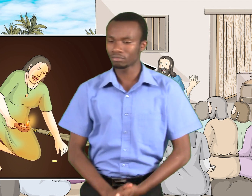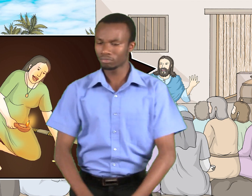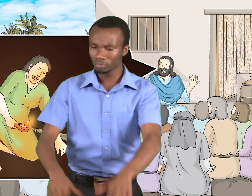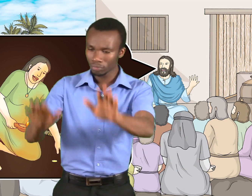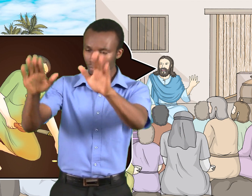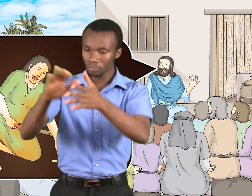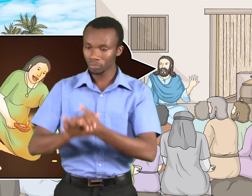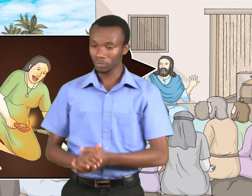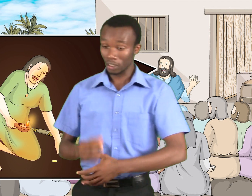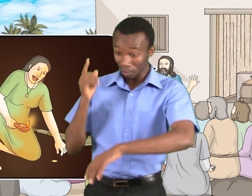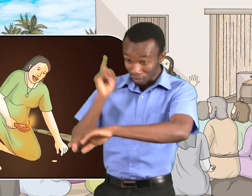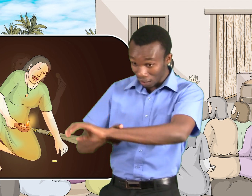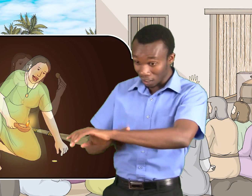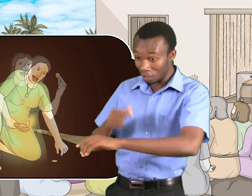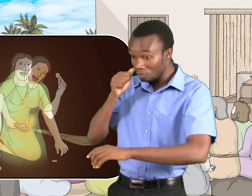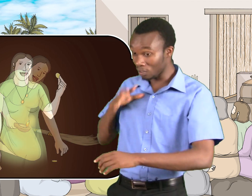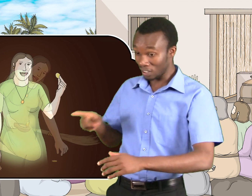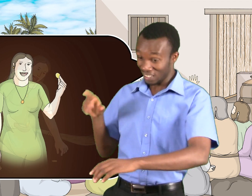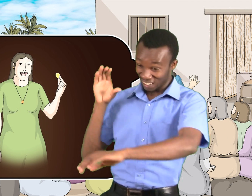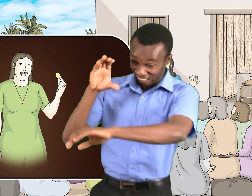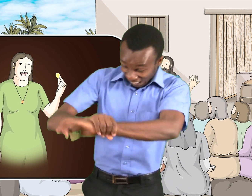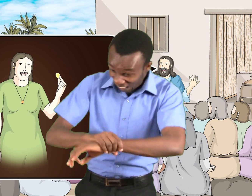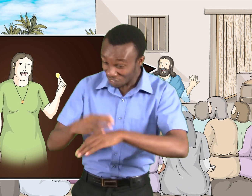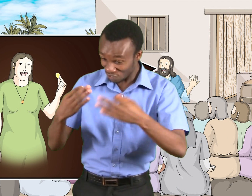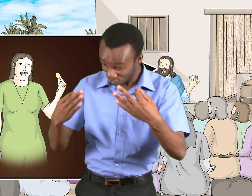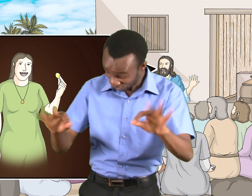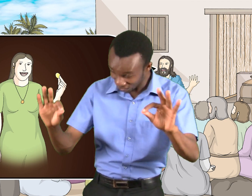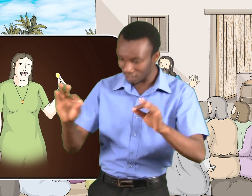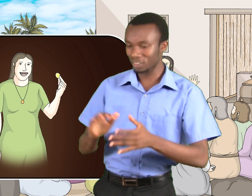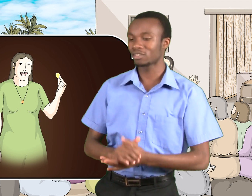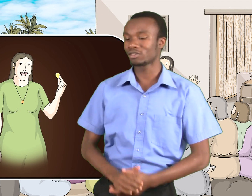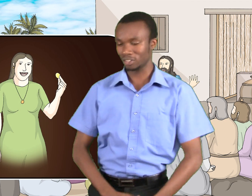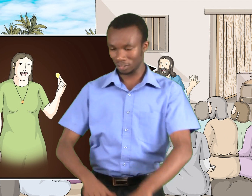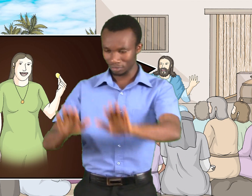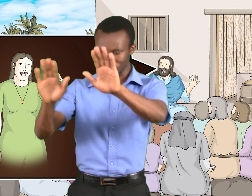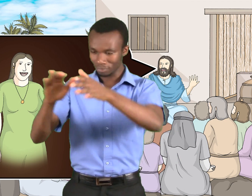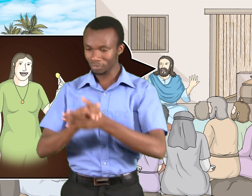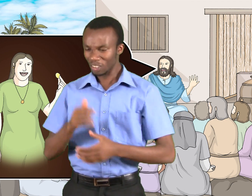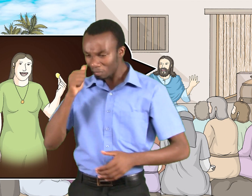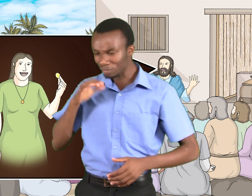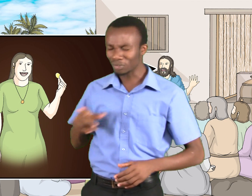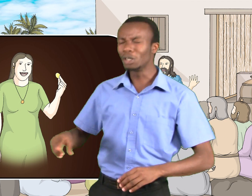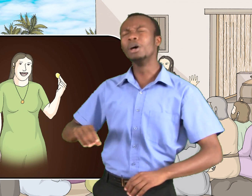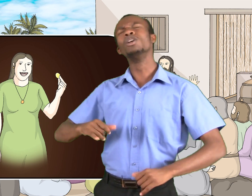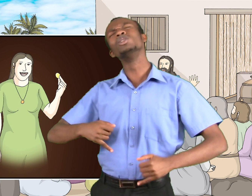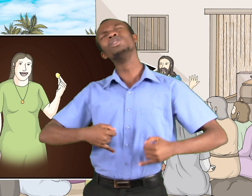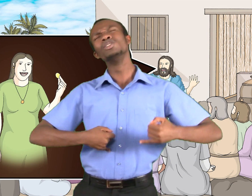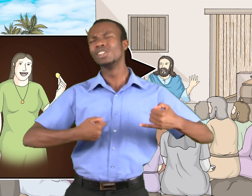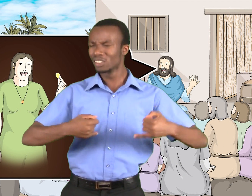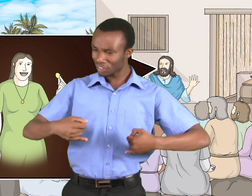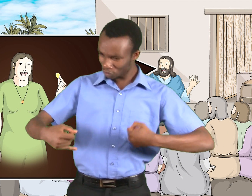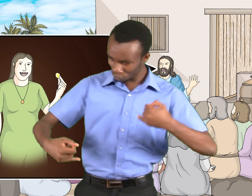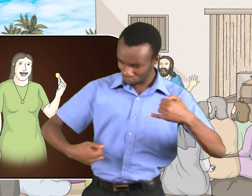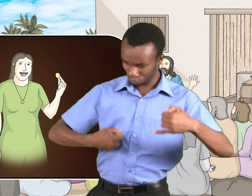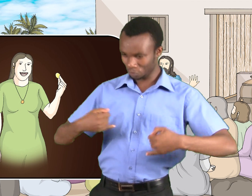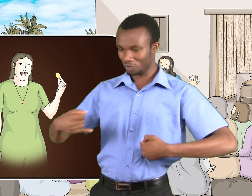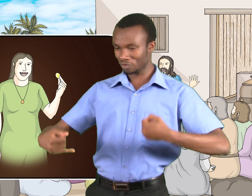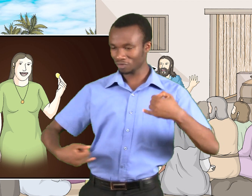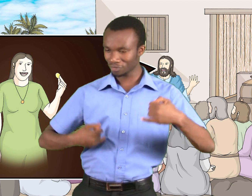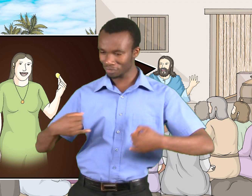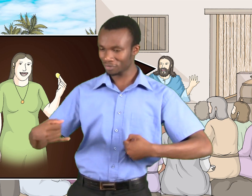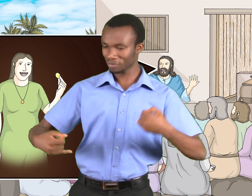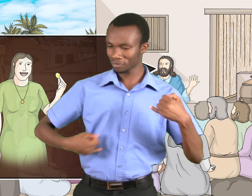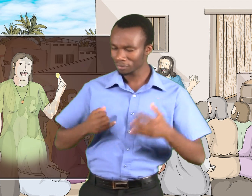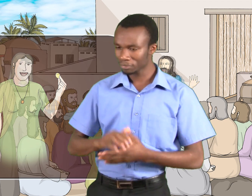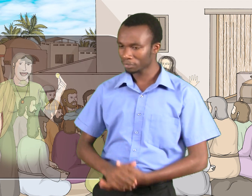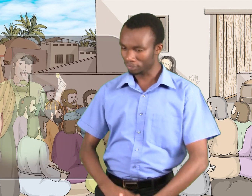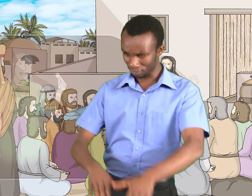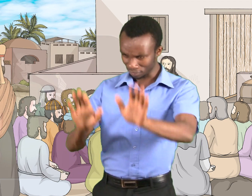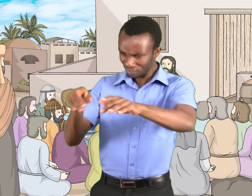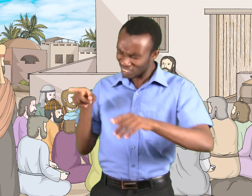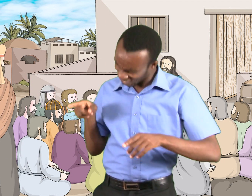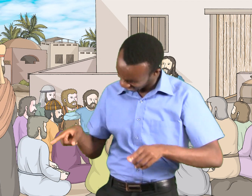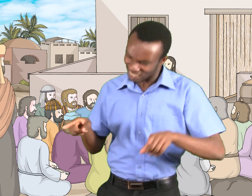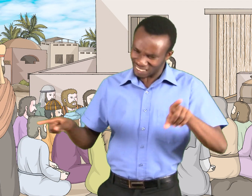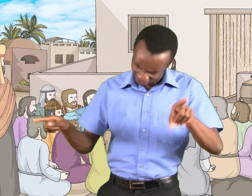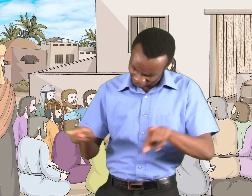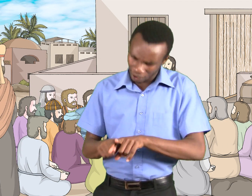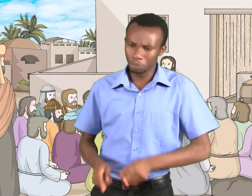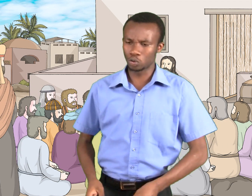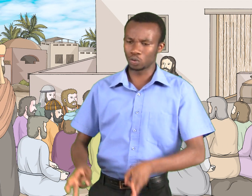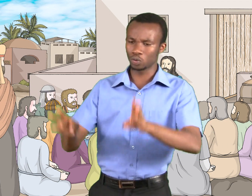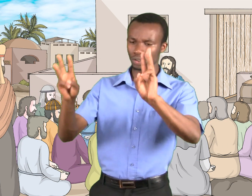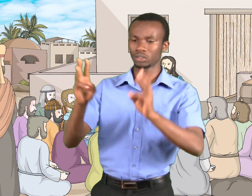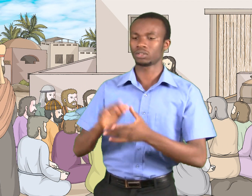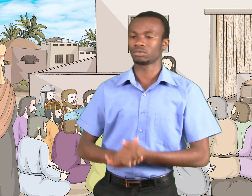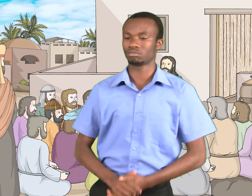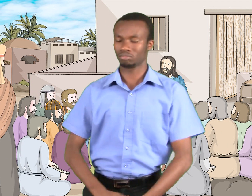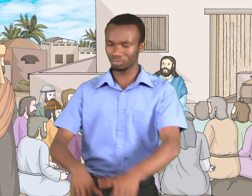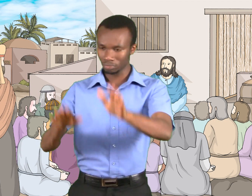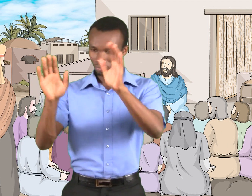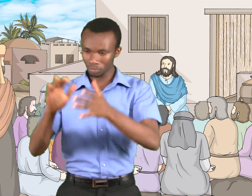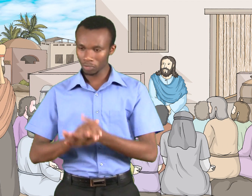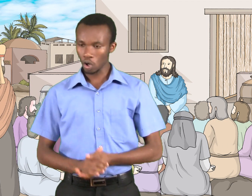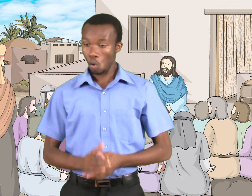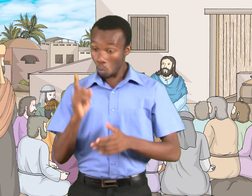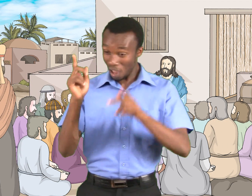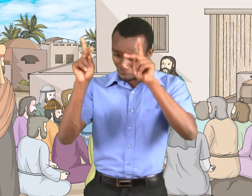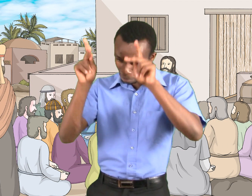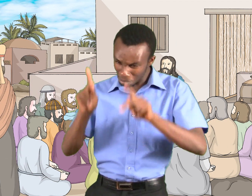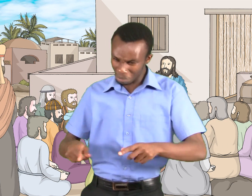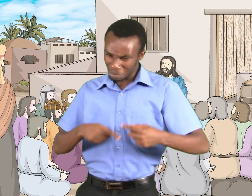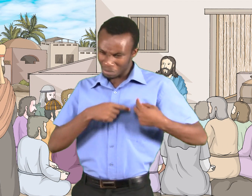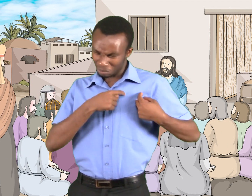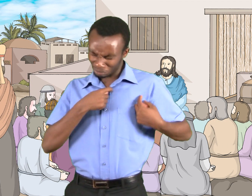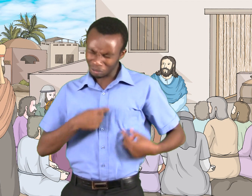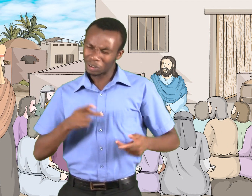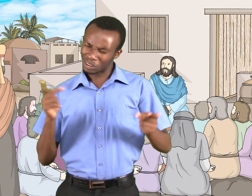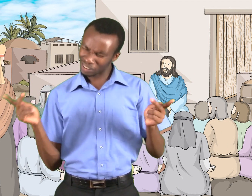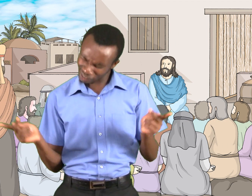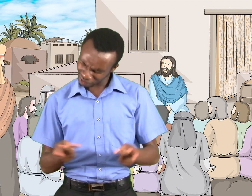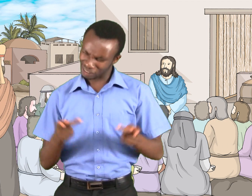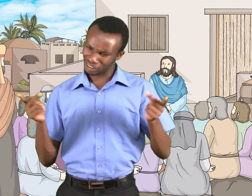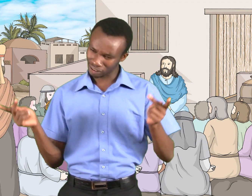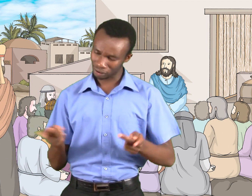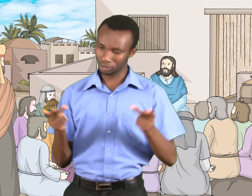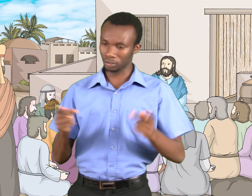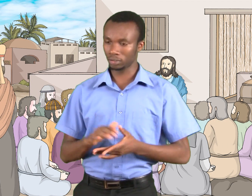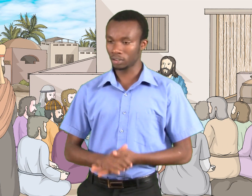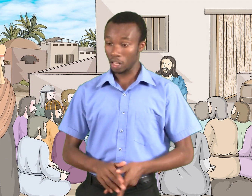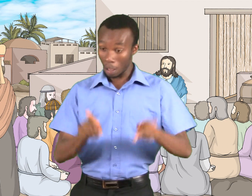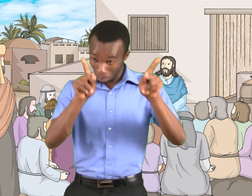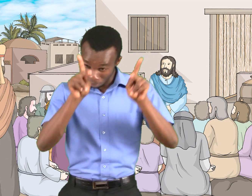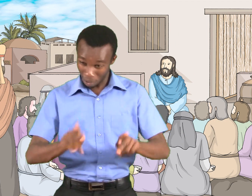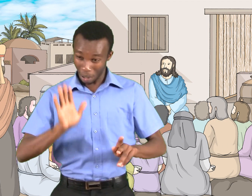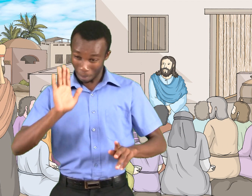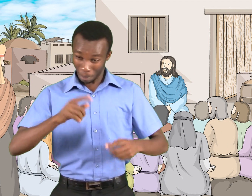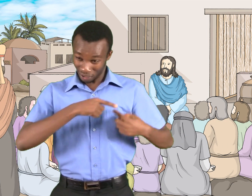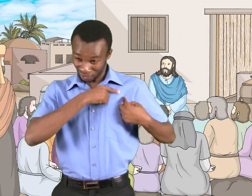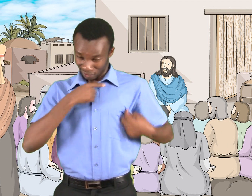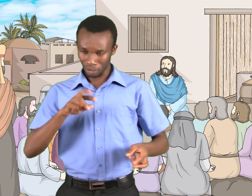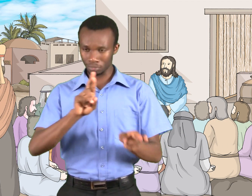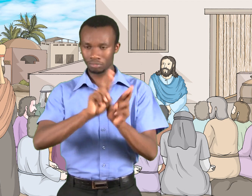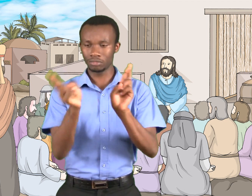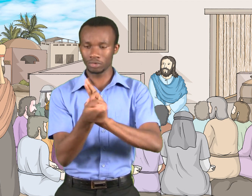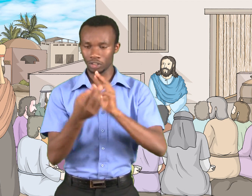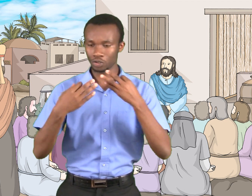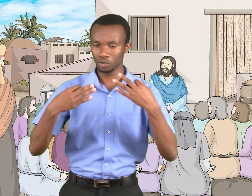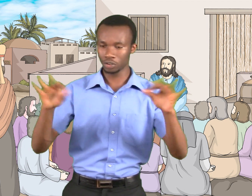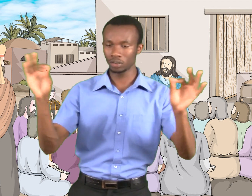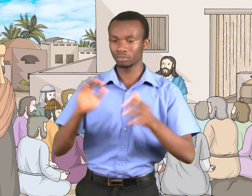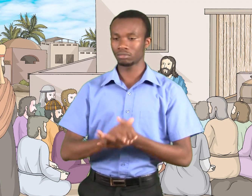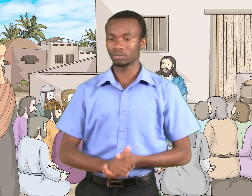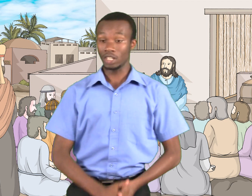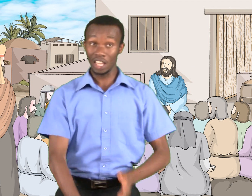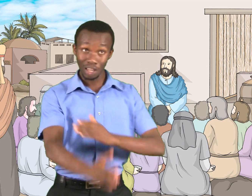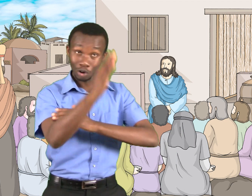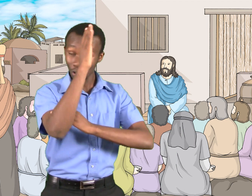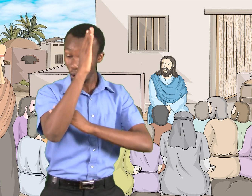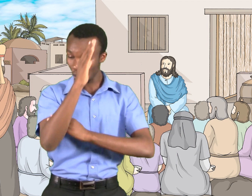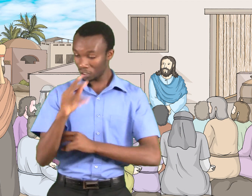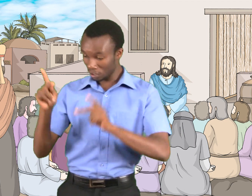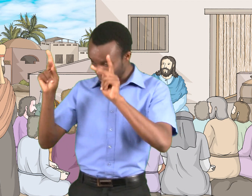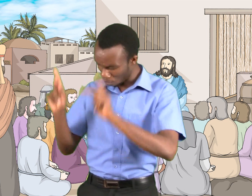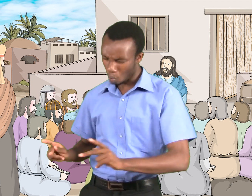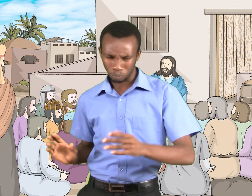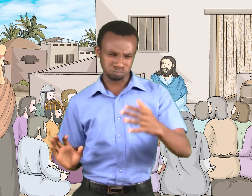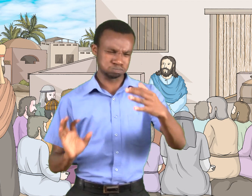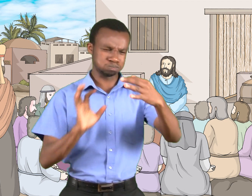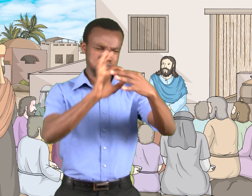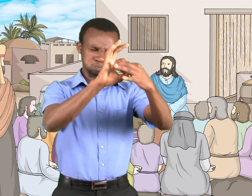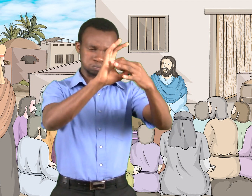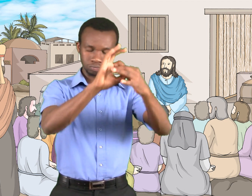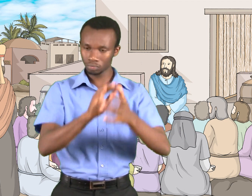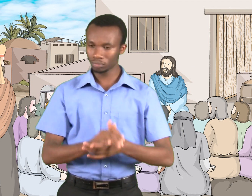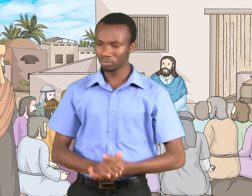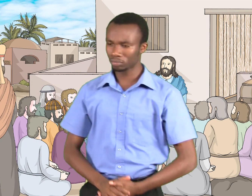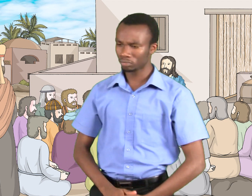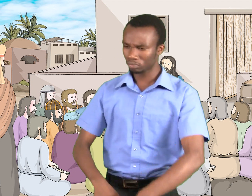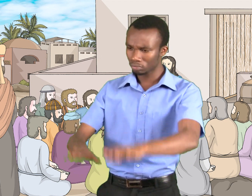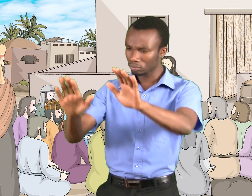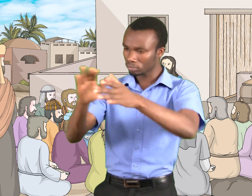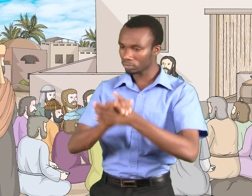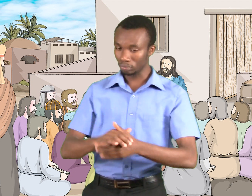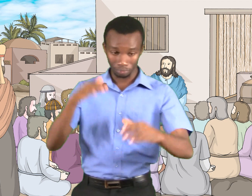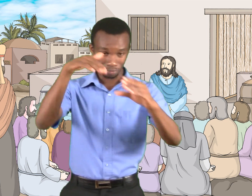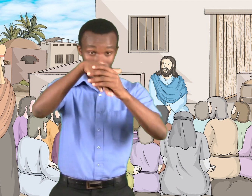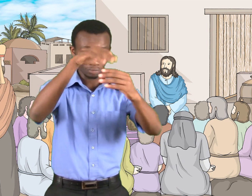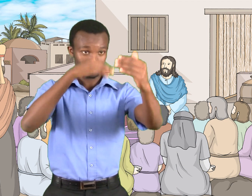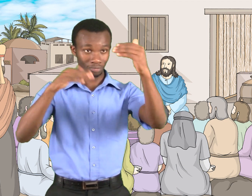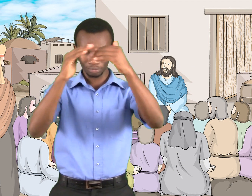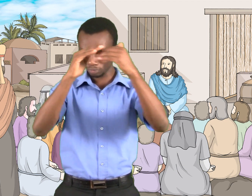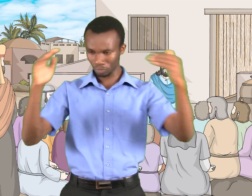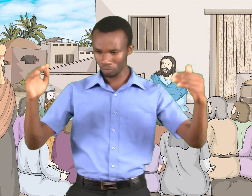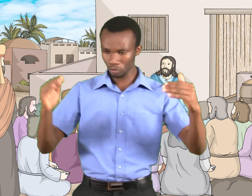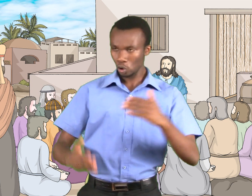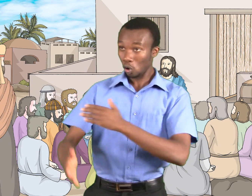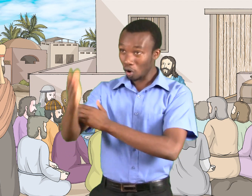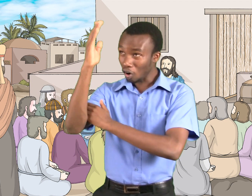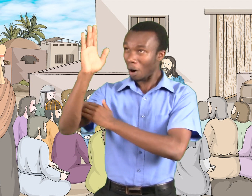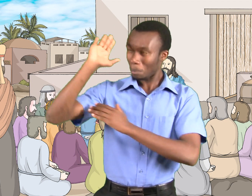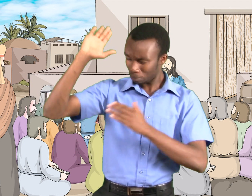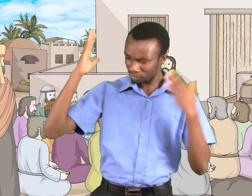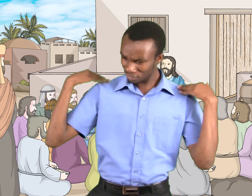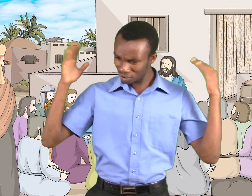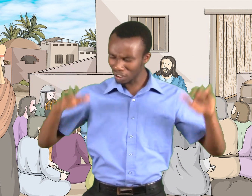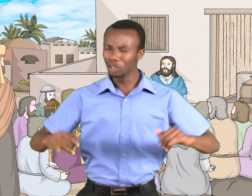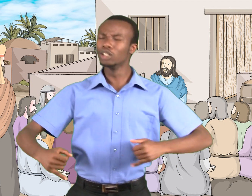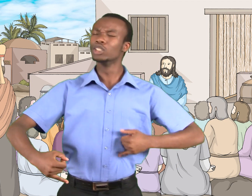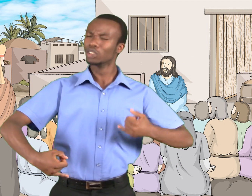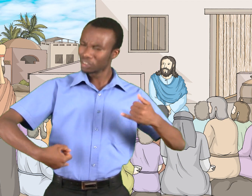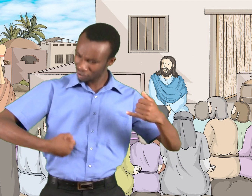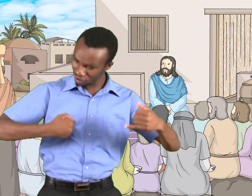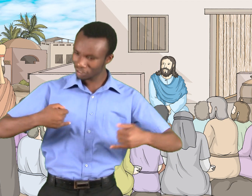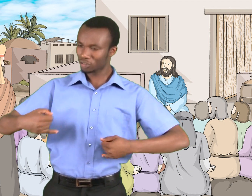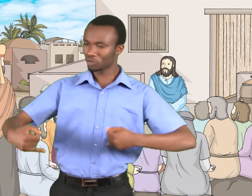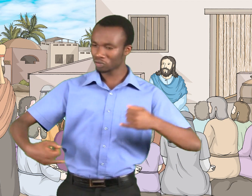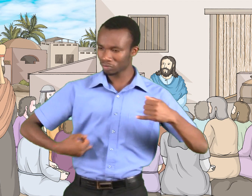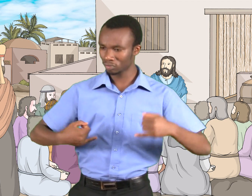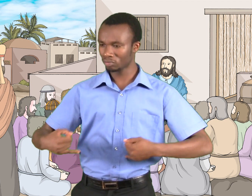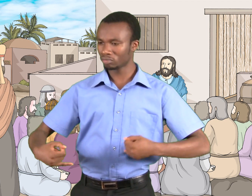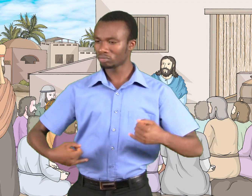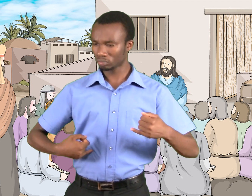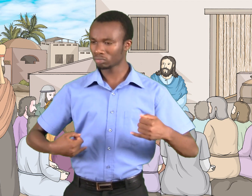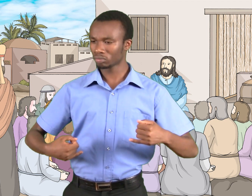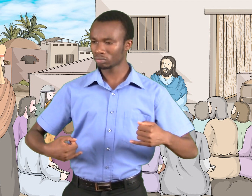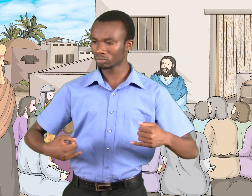And when she finds it, she calls together her friends and neighbors to say, ‘Rejoice with me, for I have found my lost coin.’